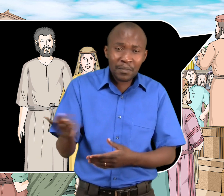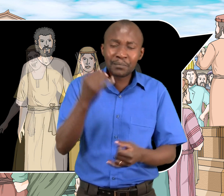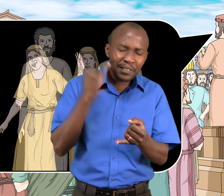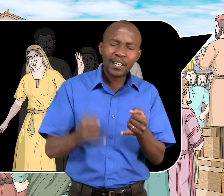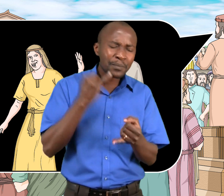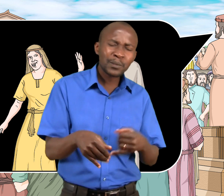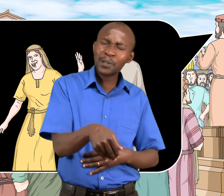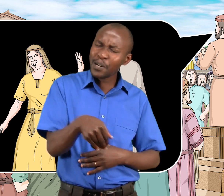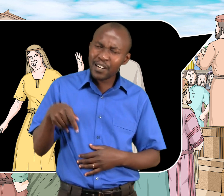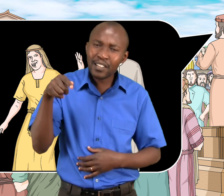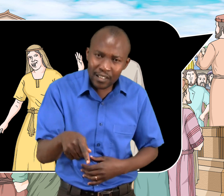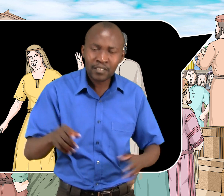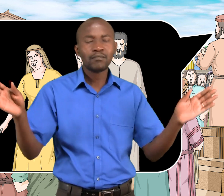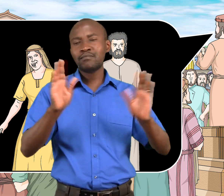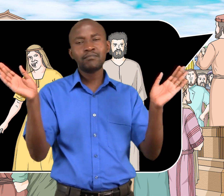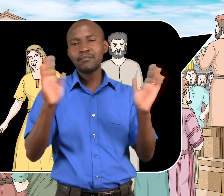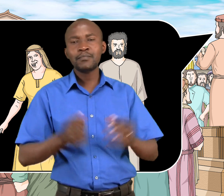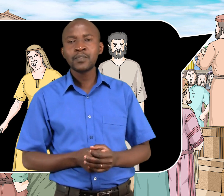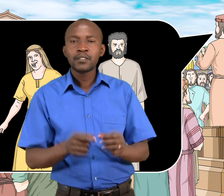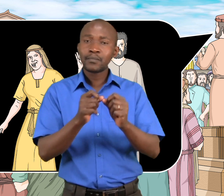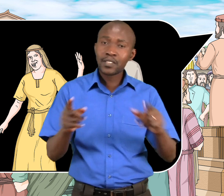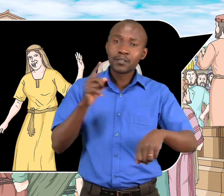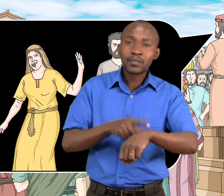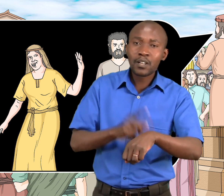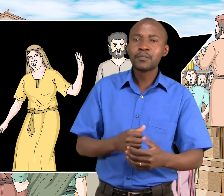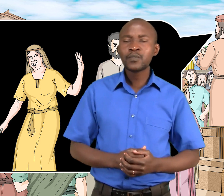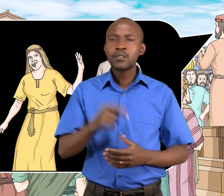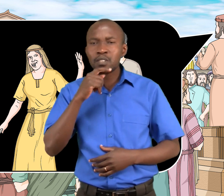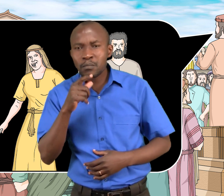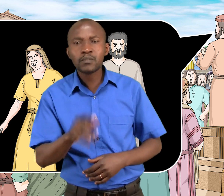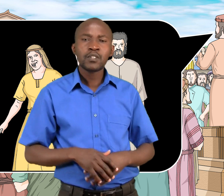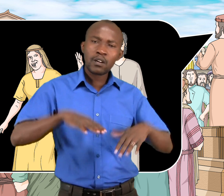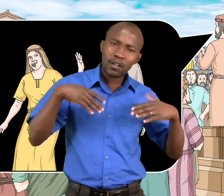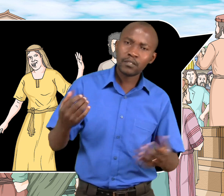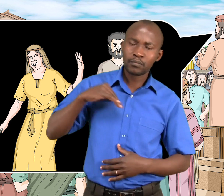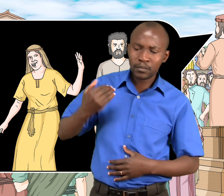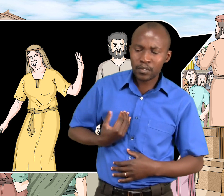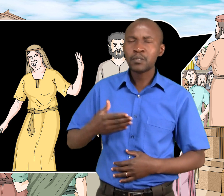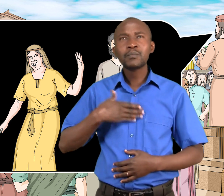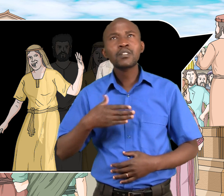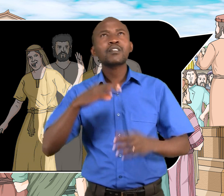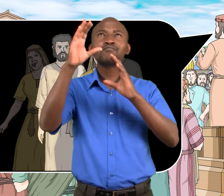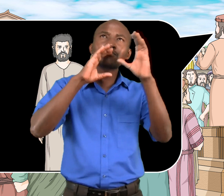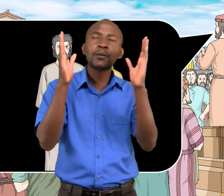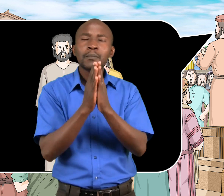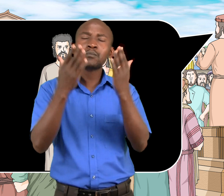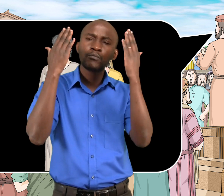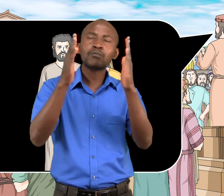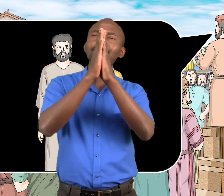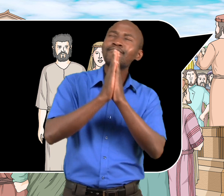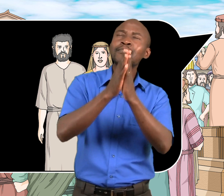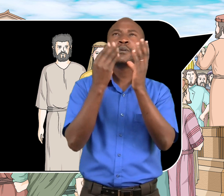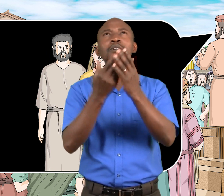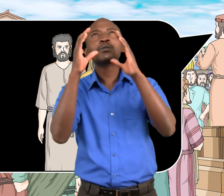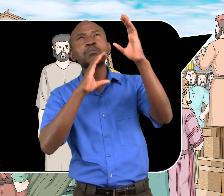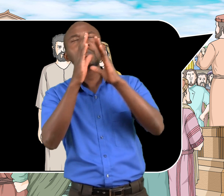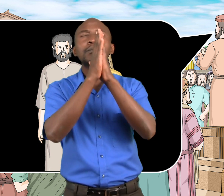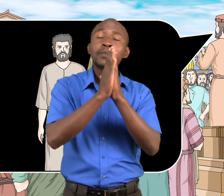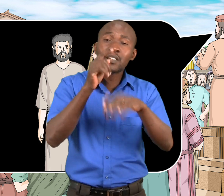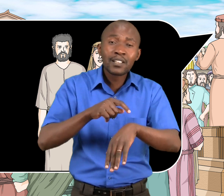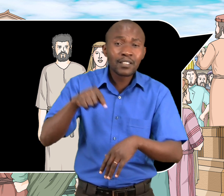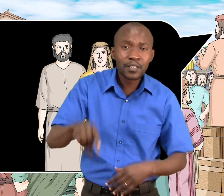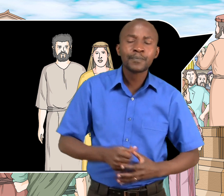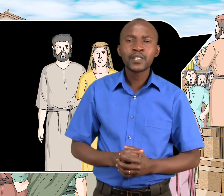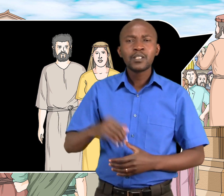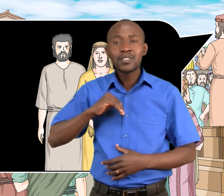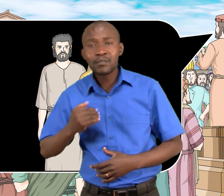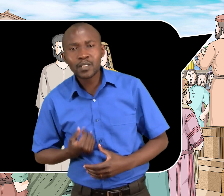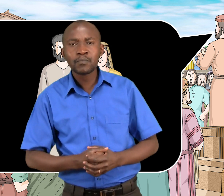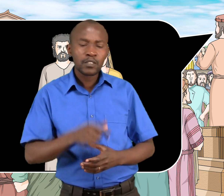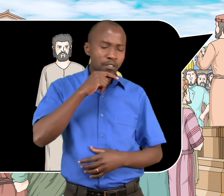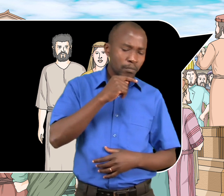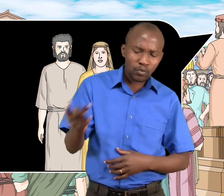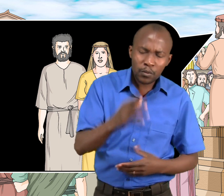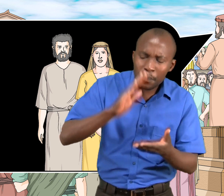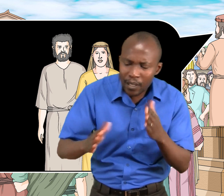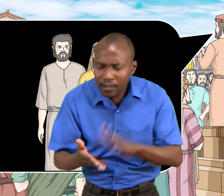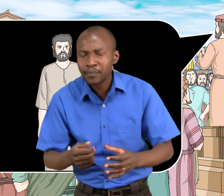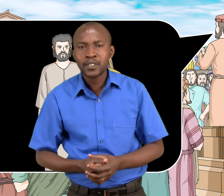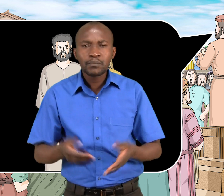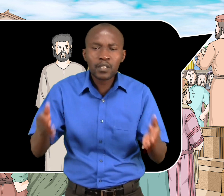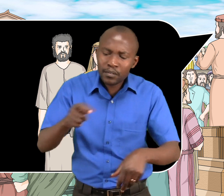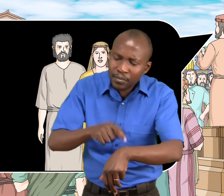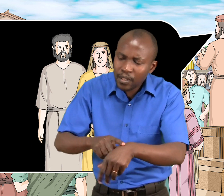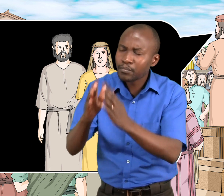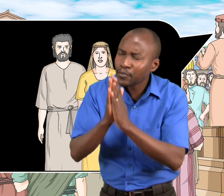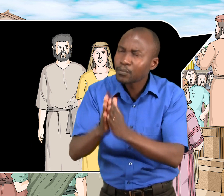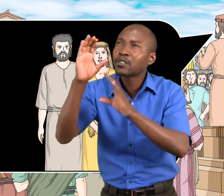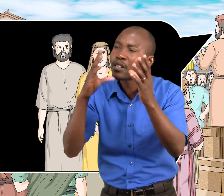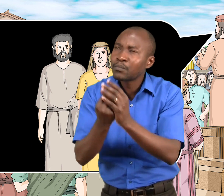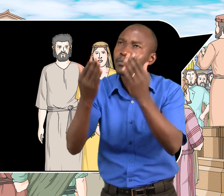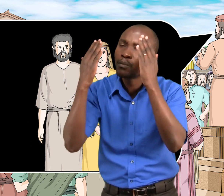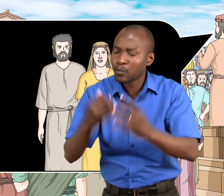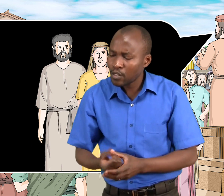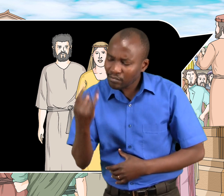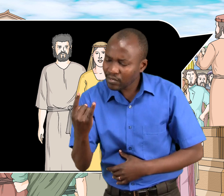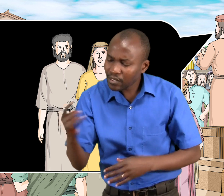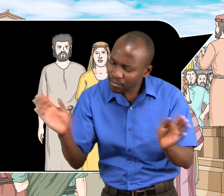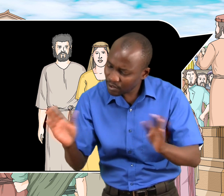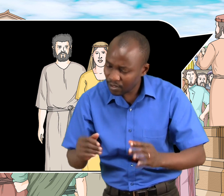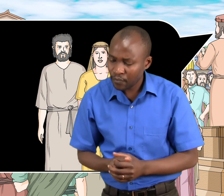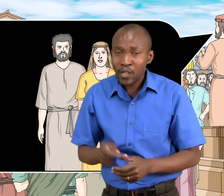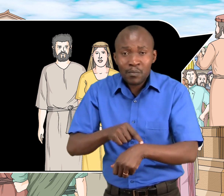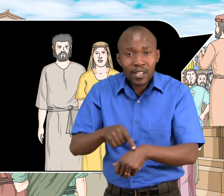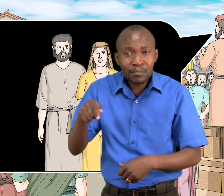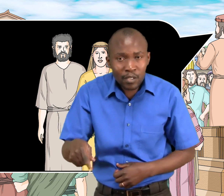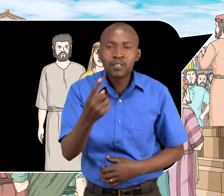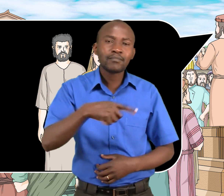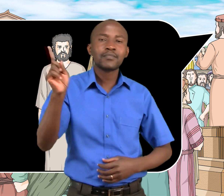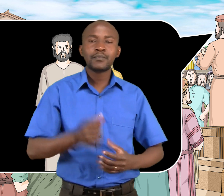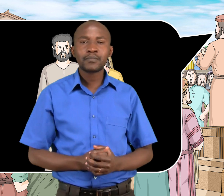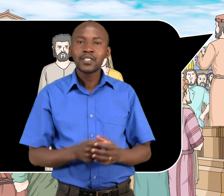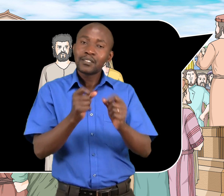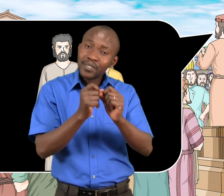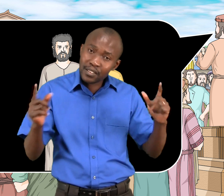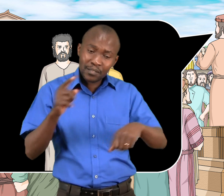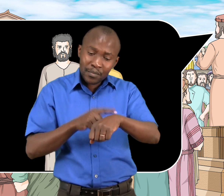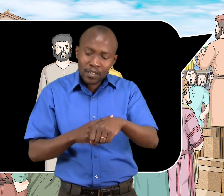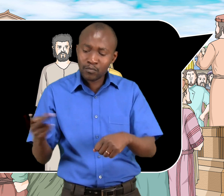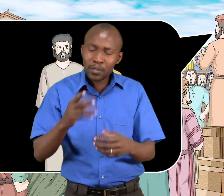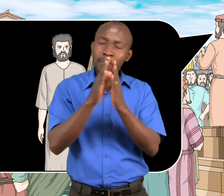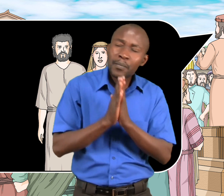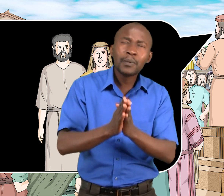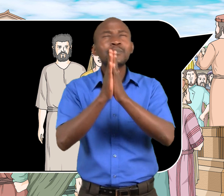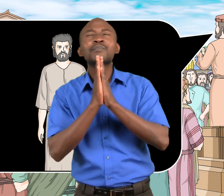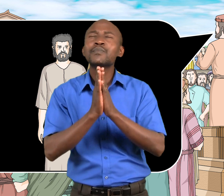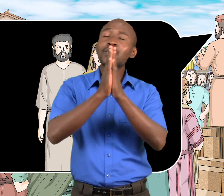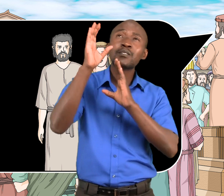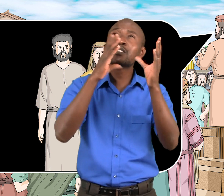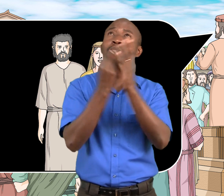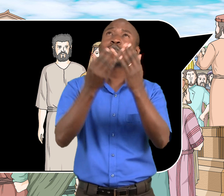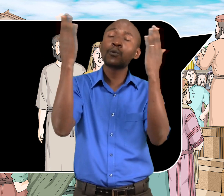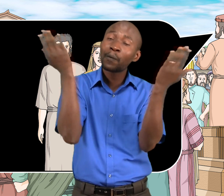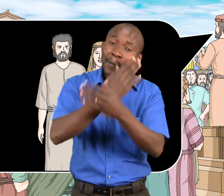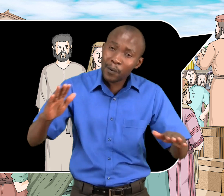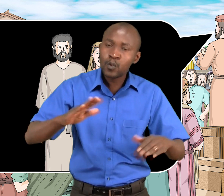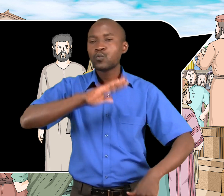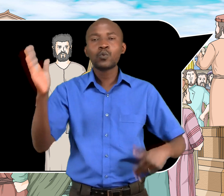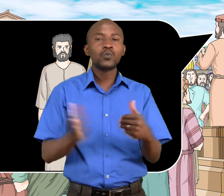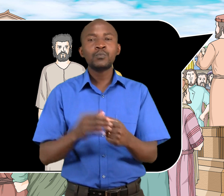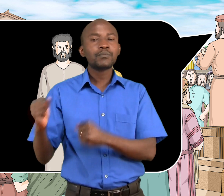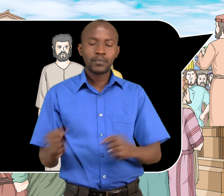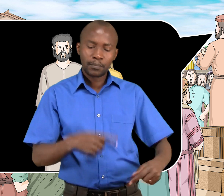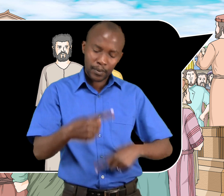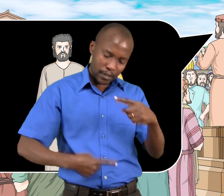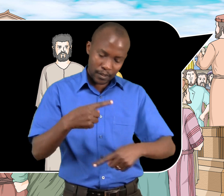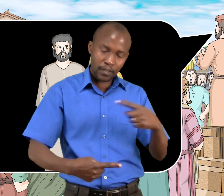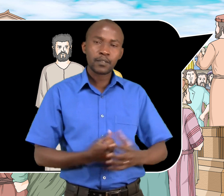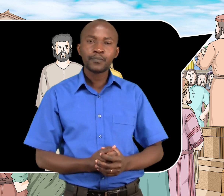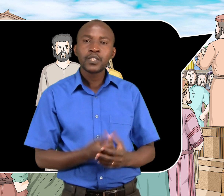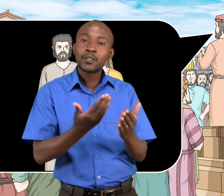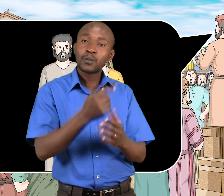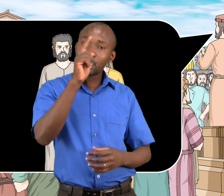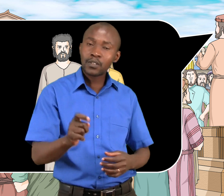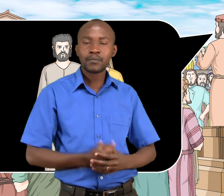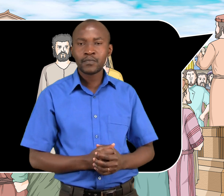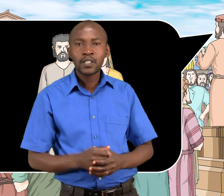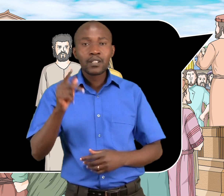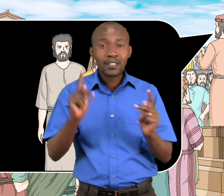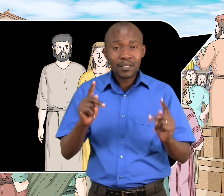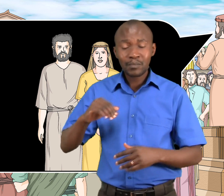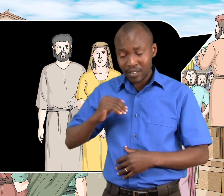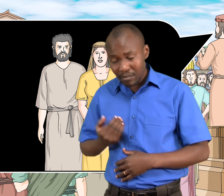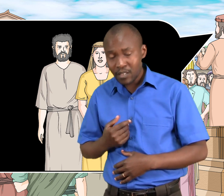Do not deprive each other, except by mutual consent and for a time, so you may devote yourselves to prayer.